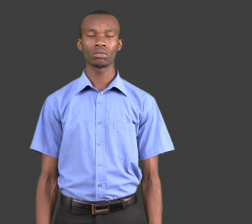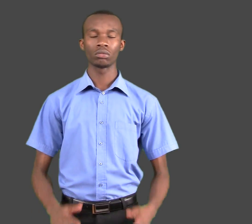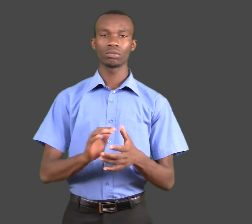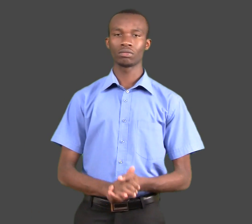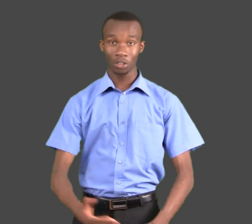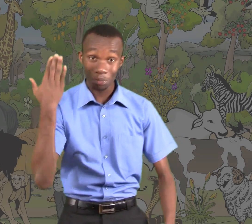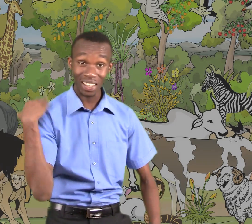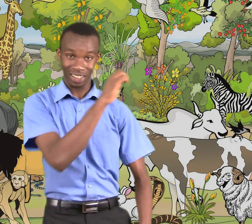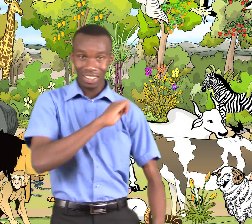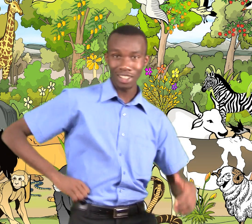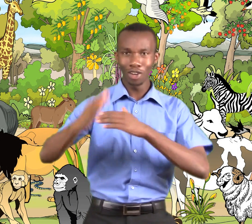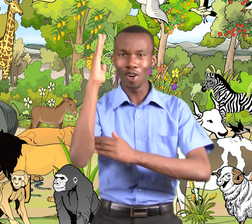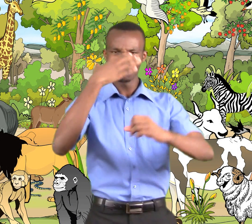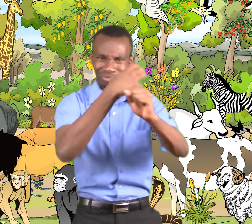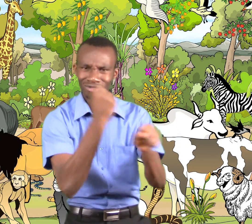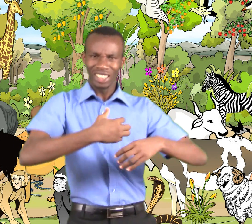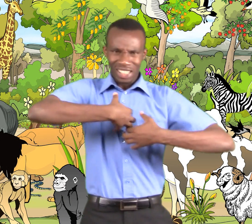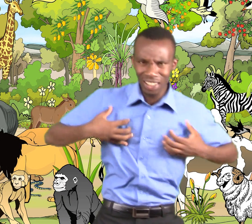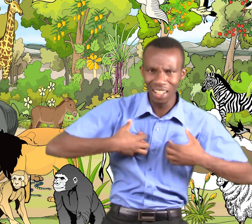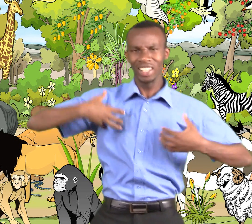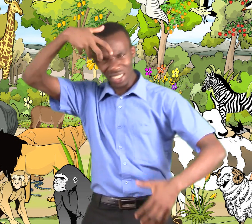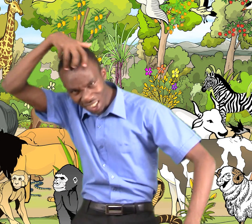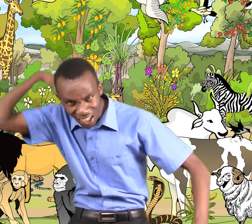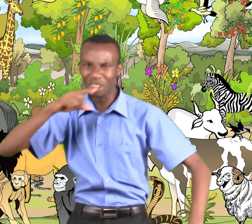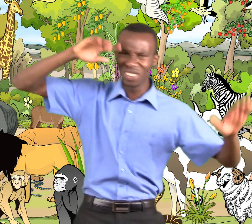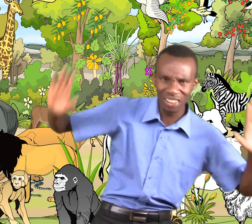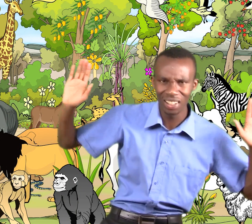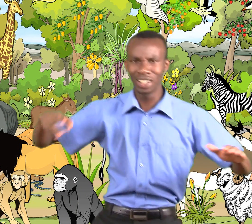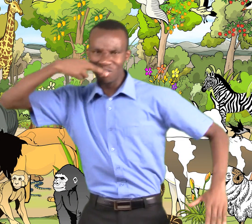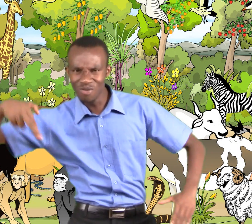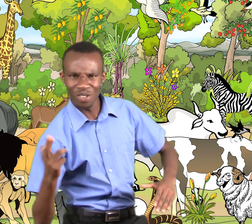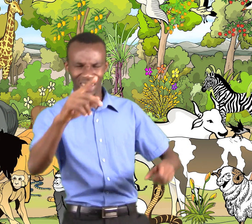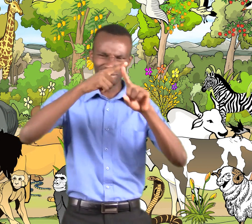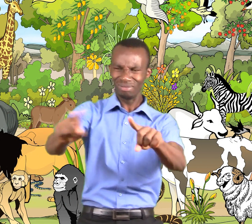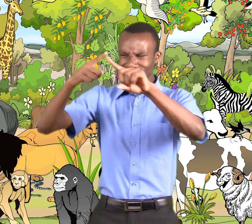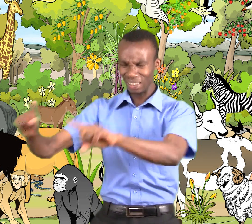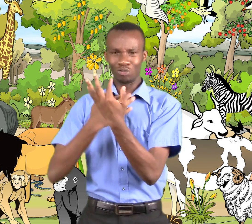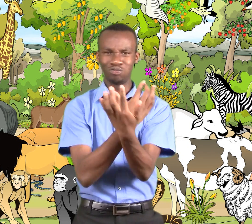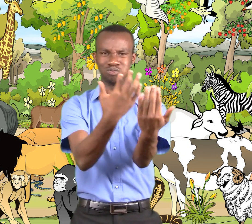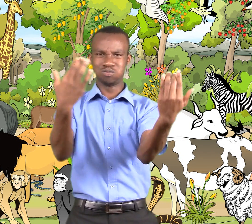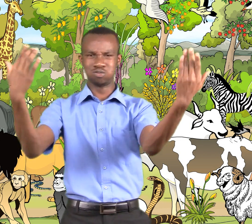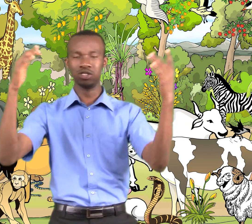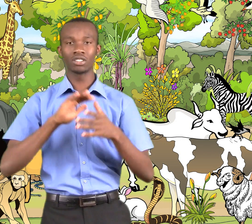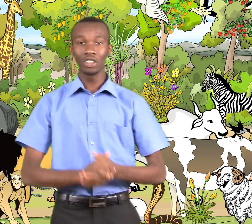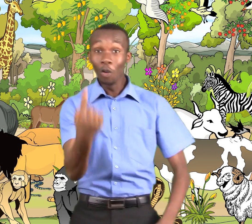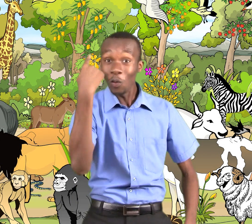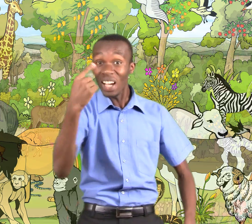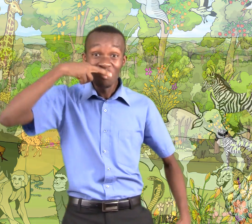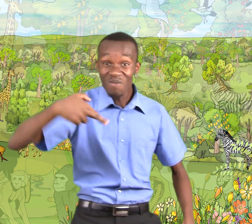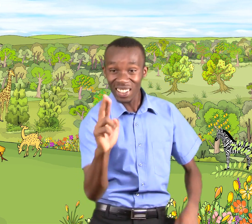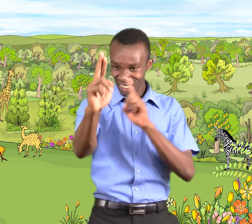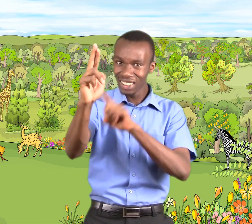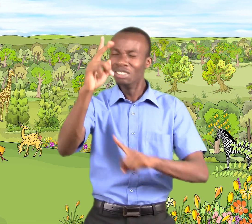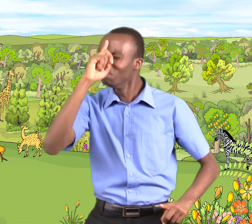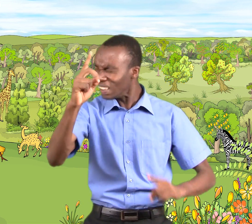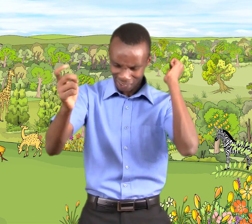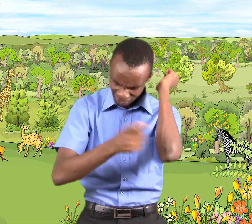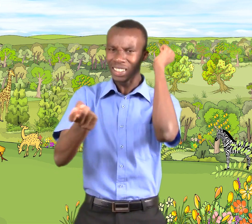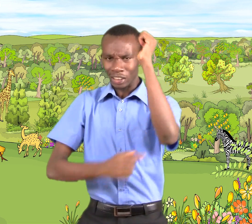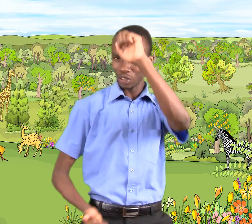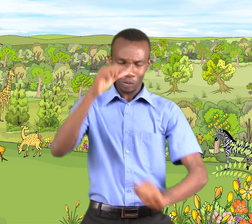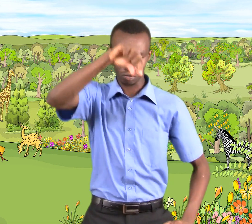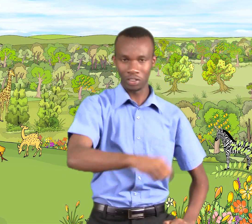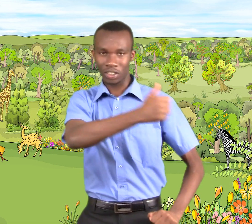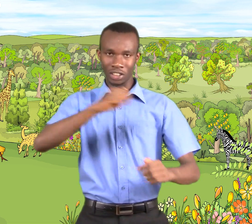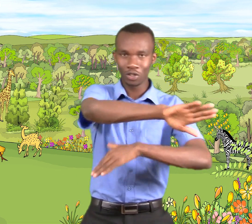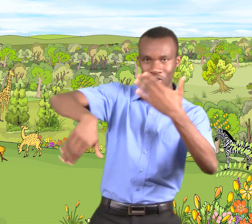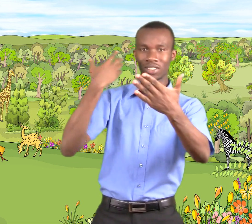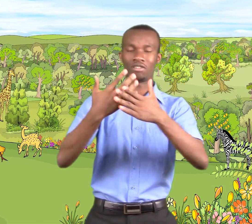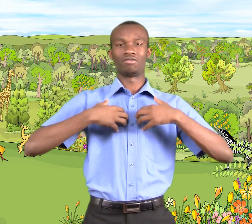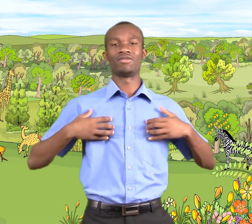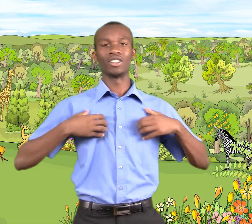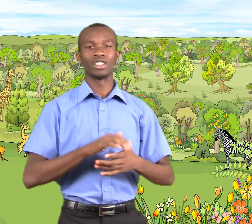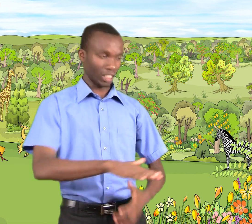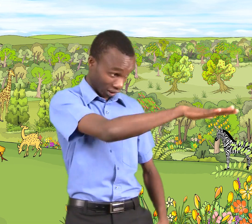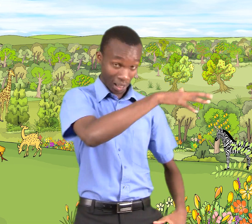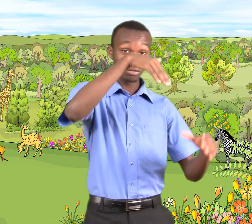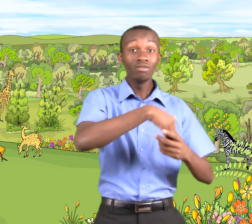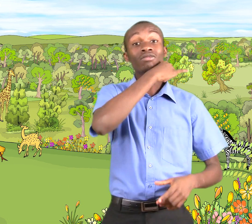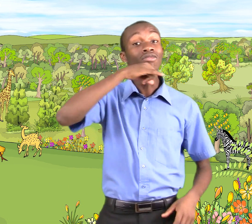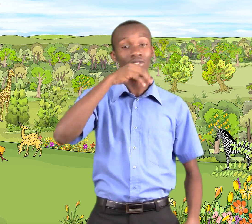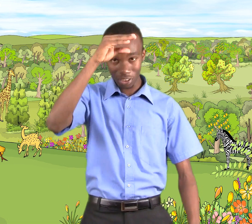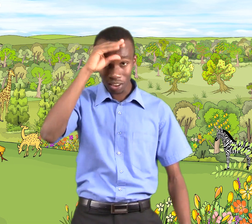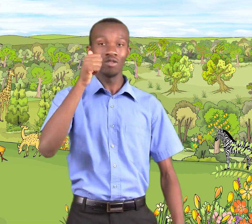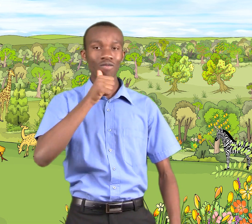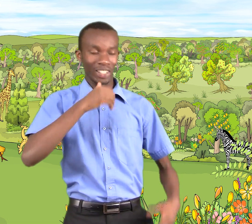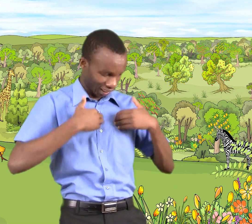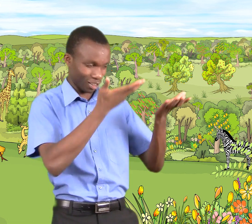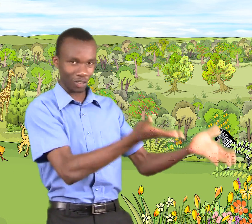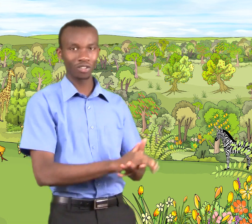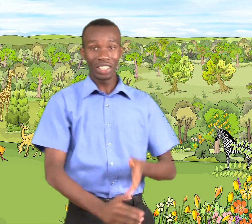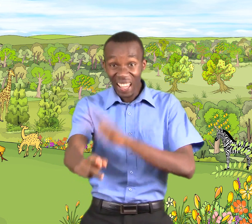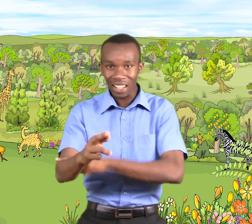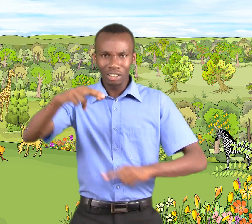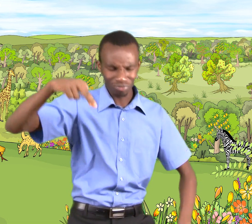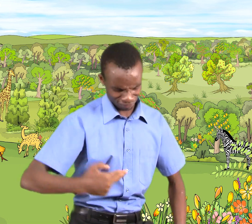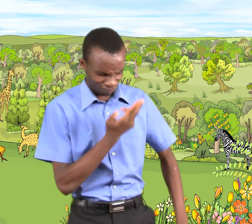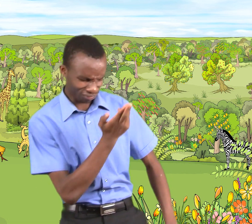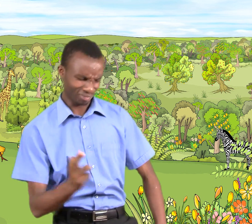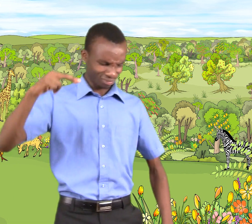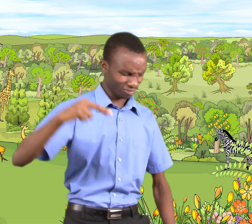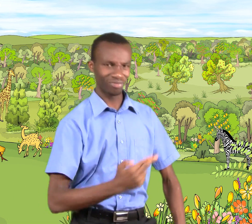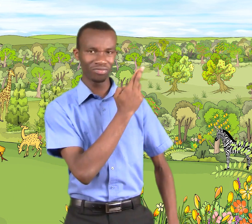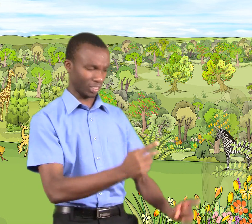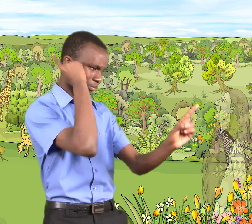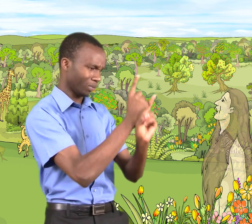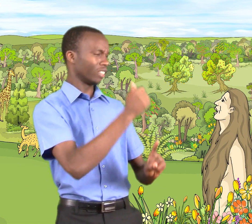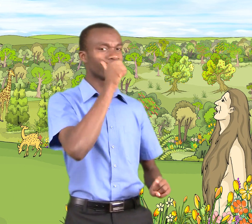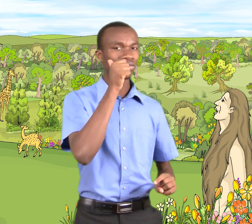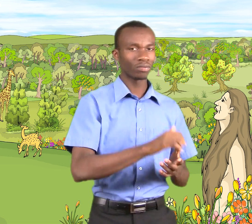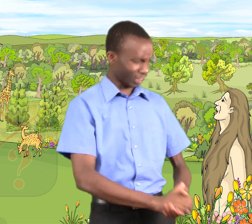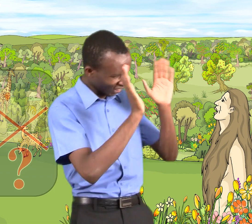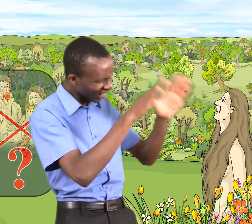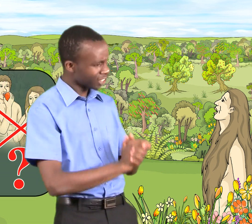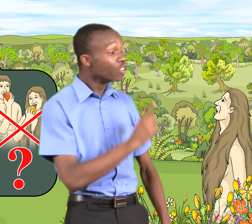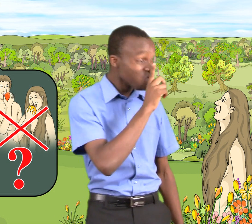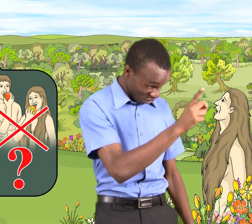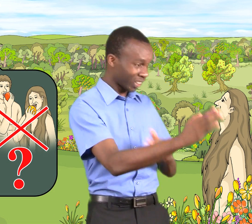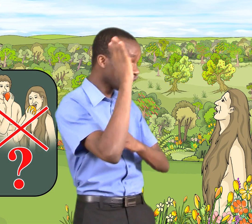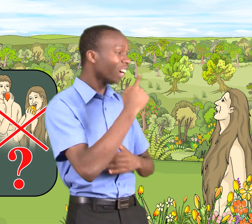Now the serpent was more crafty than any beast of the field that the LORD God had made.